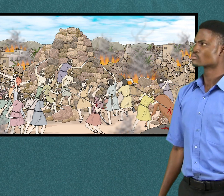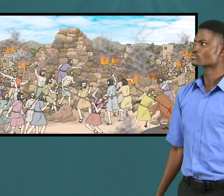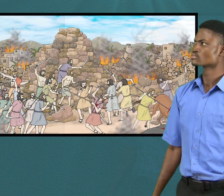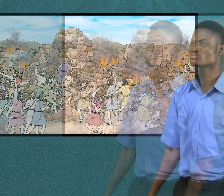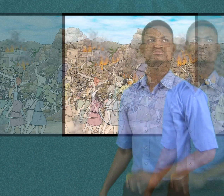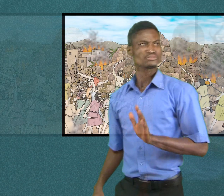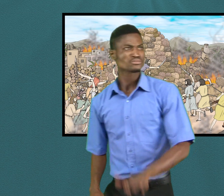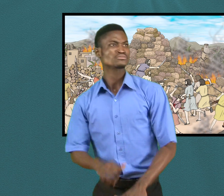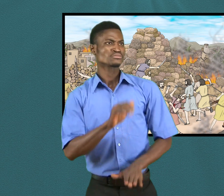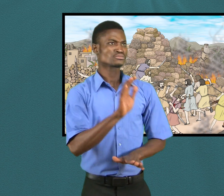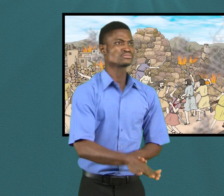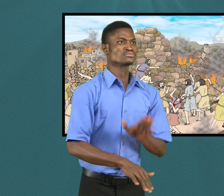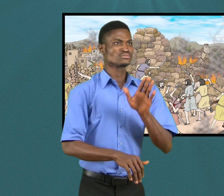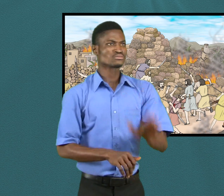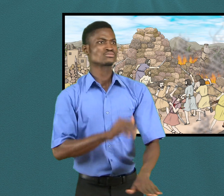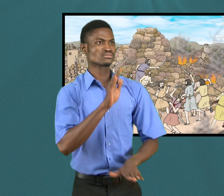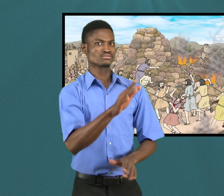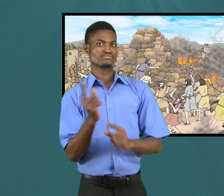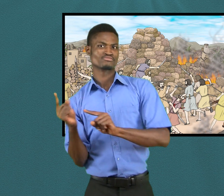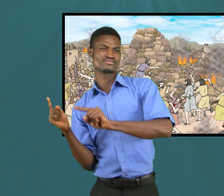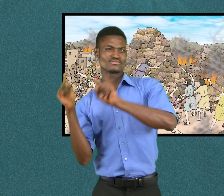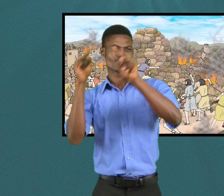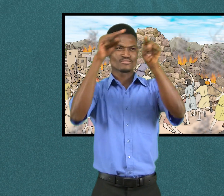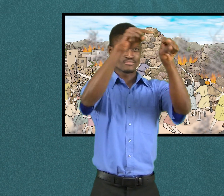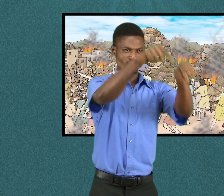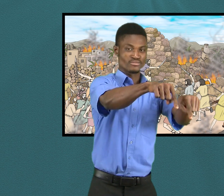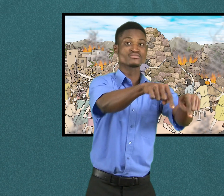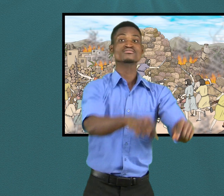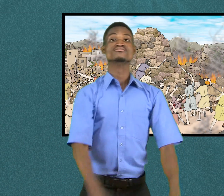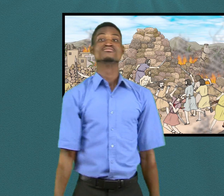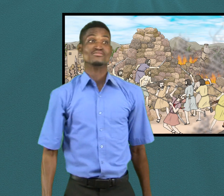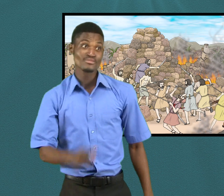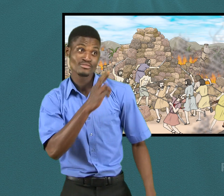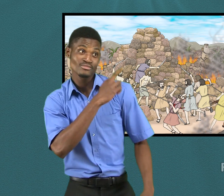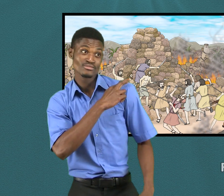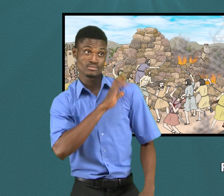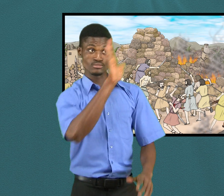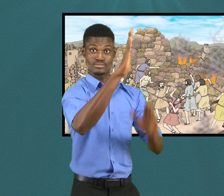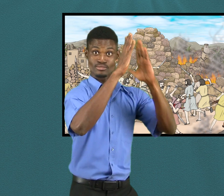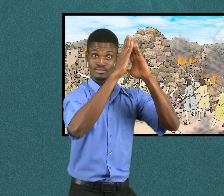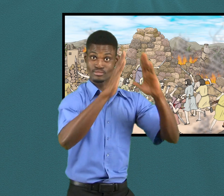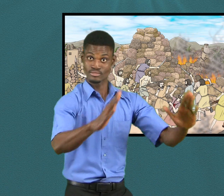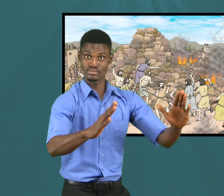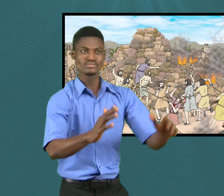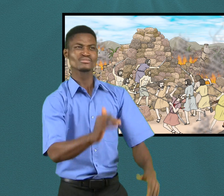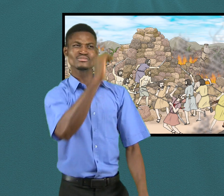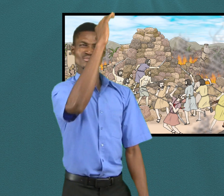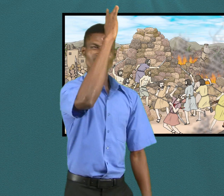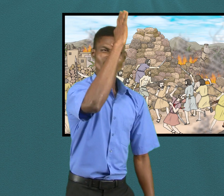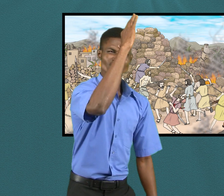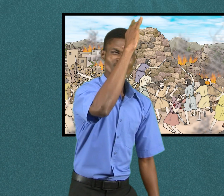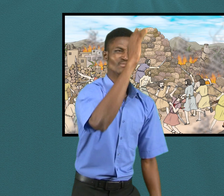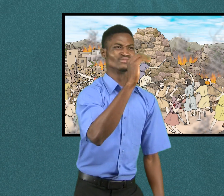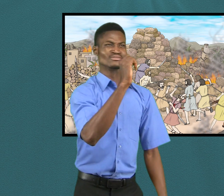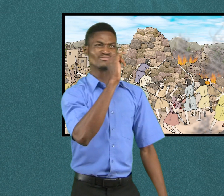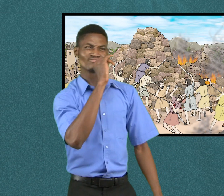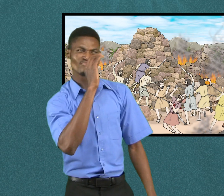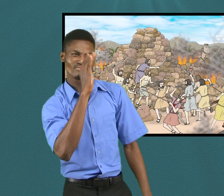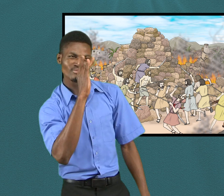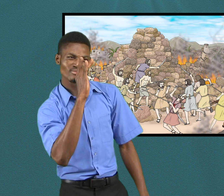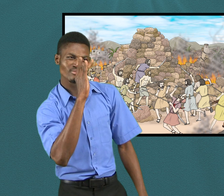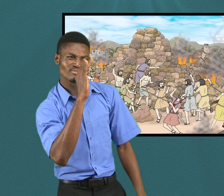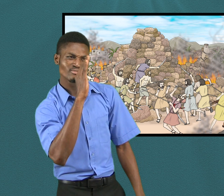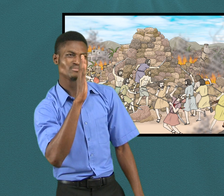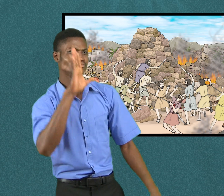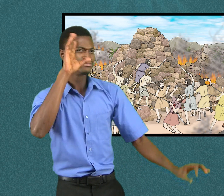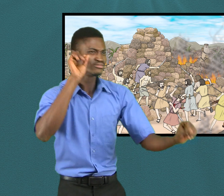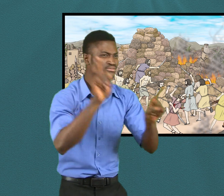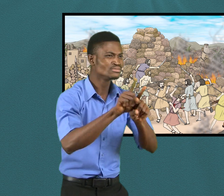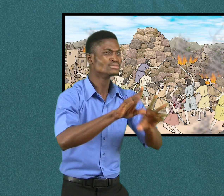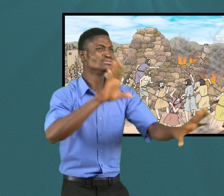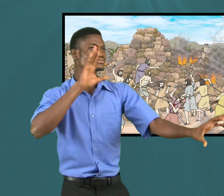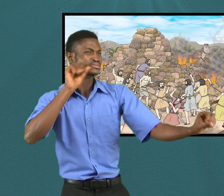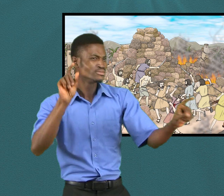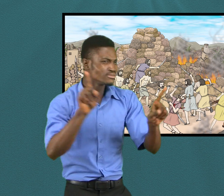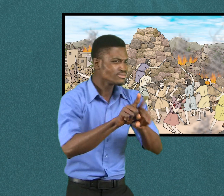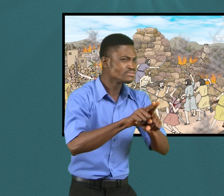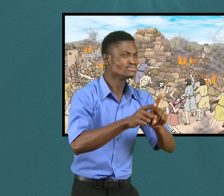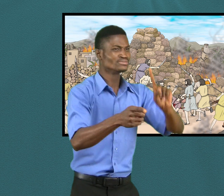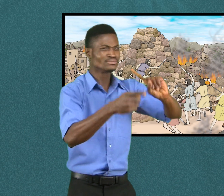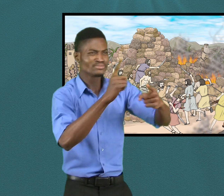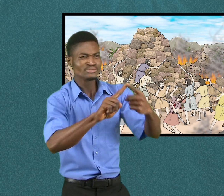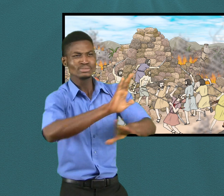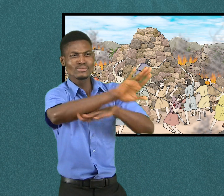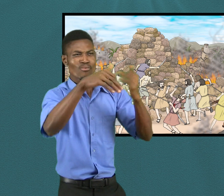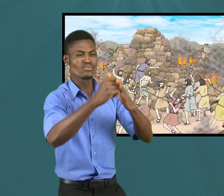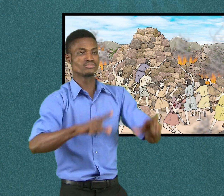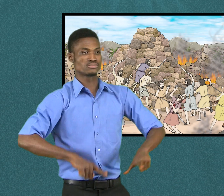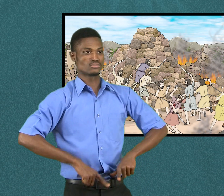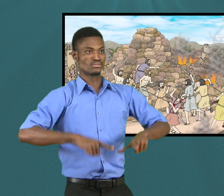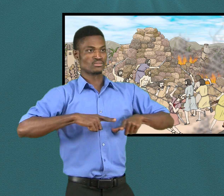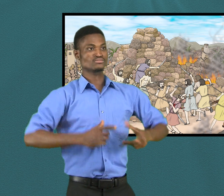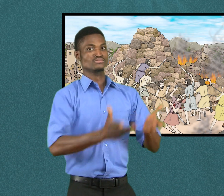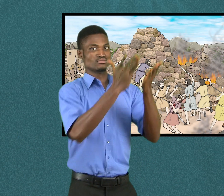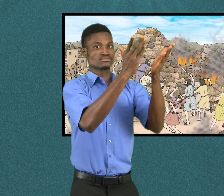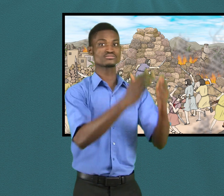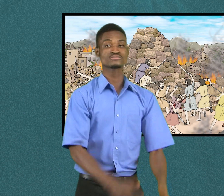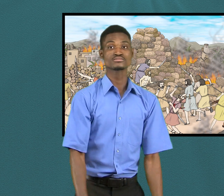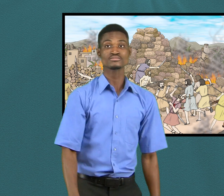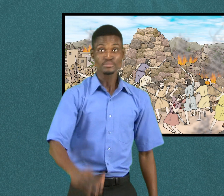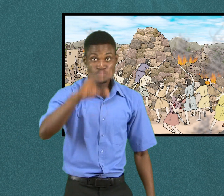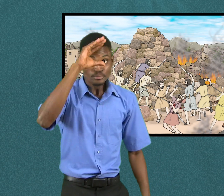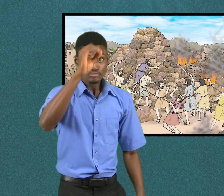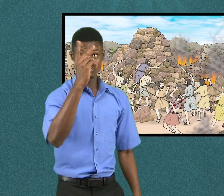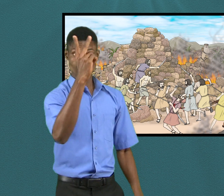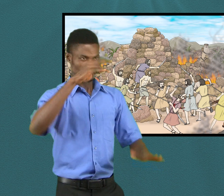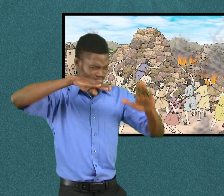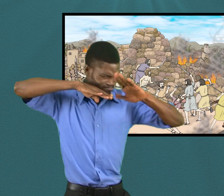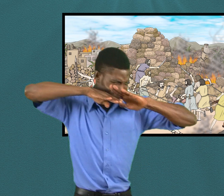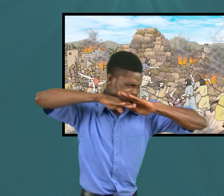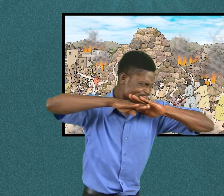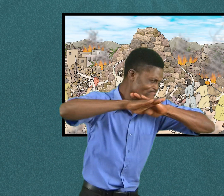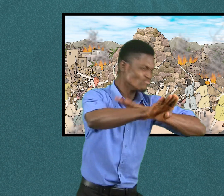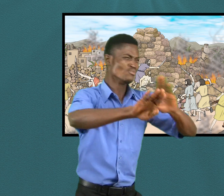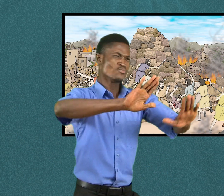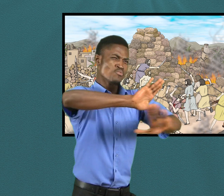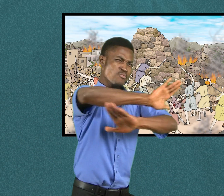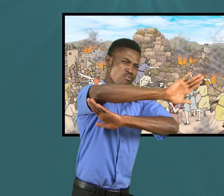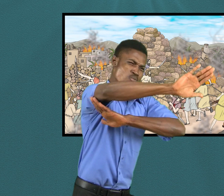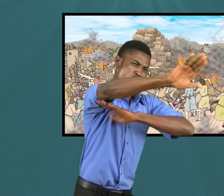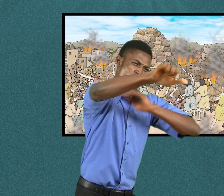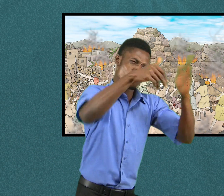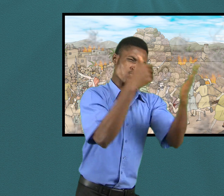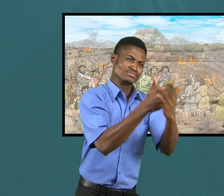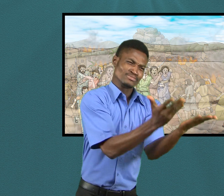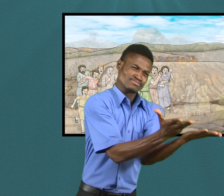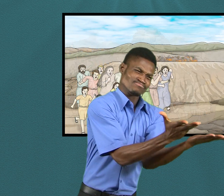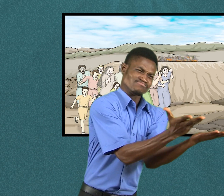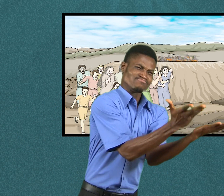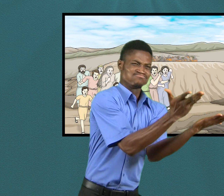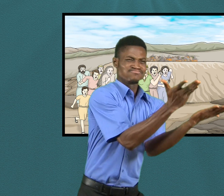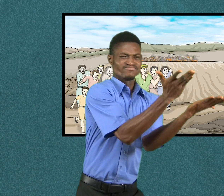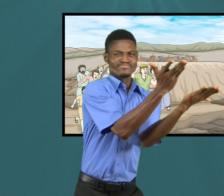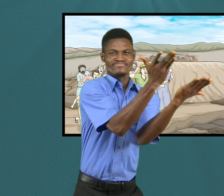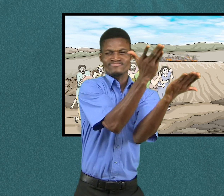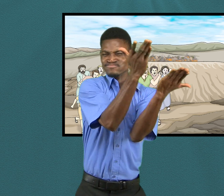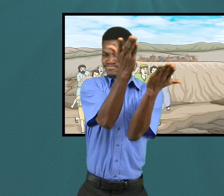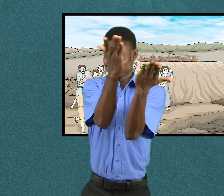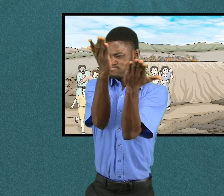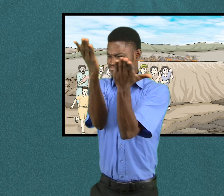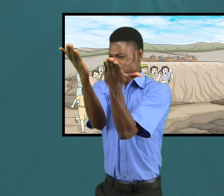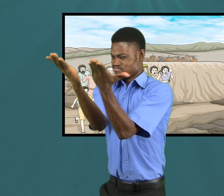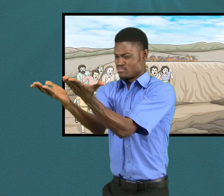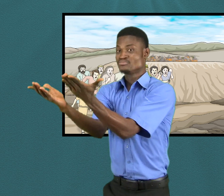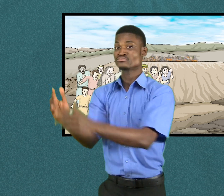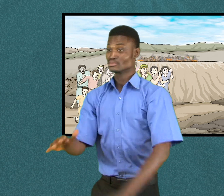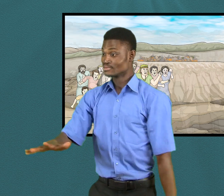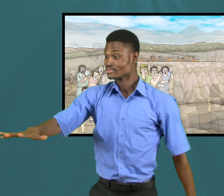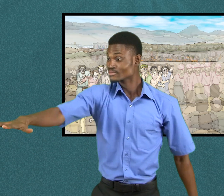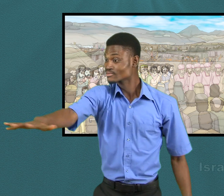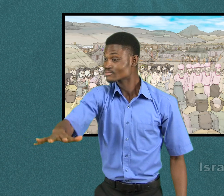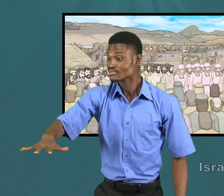So the young spies went in and brought out Rahab, her father and mother and brothers, and all who belonged to her.